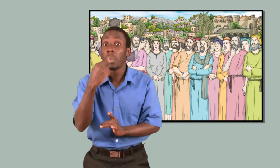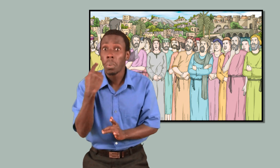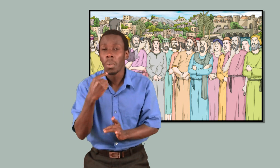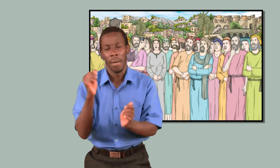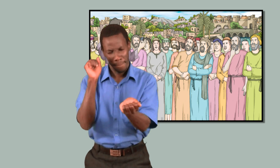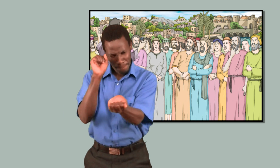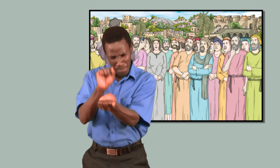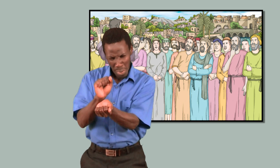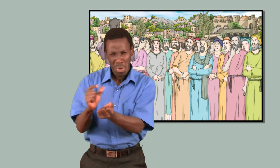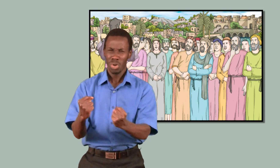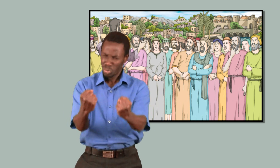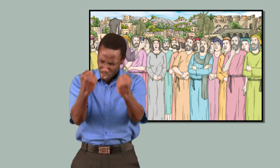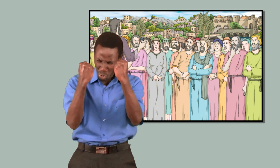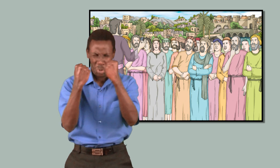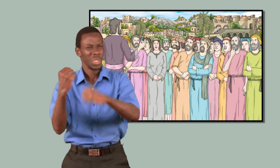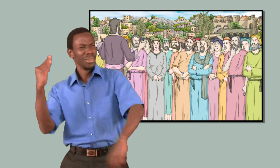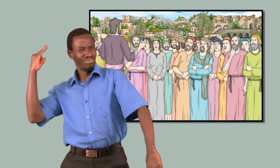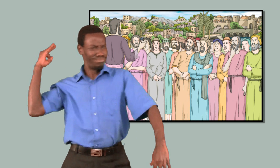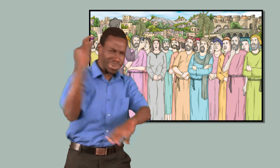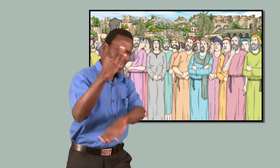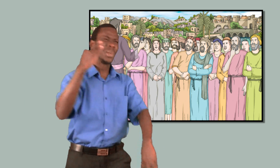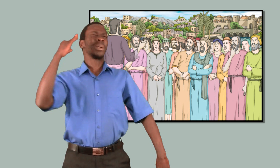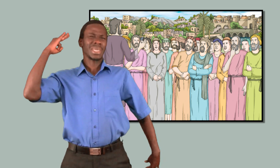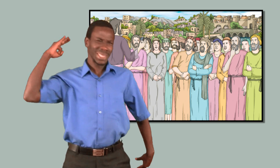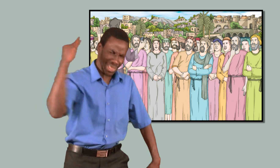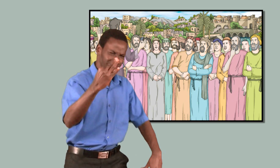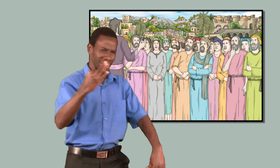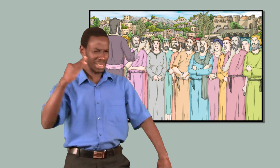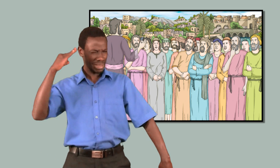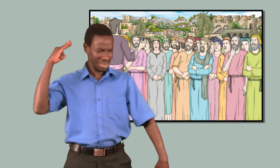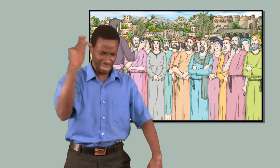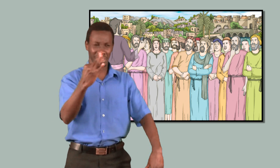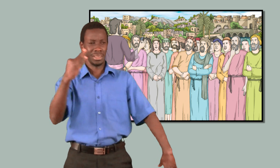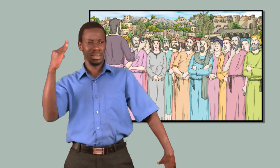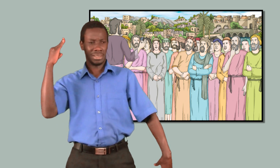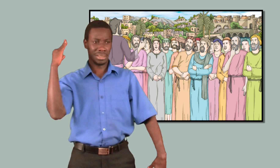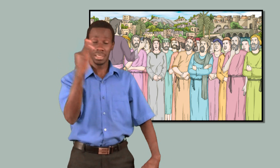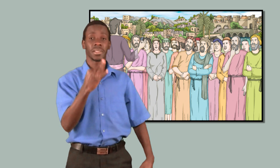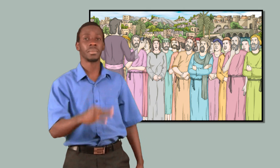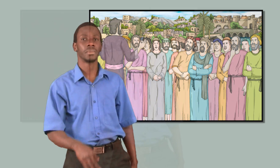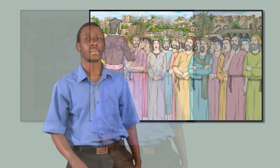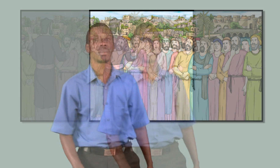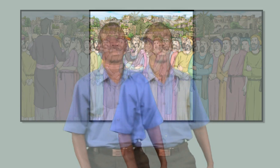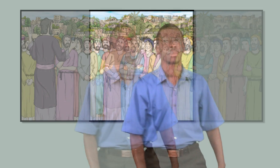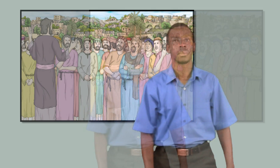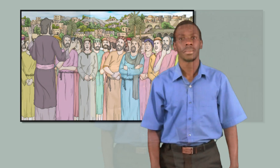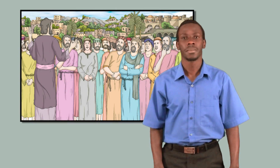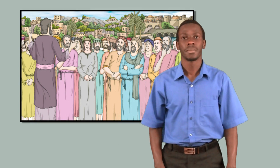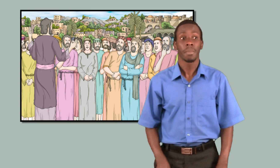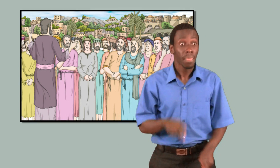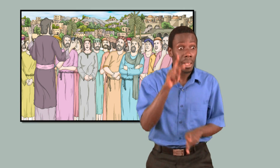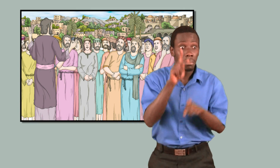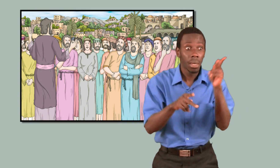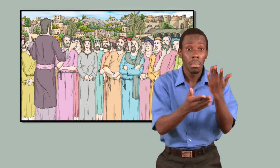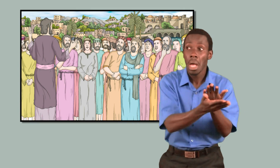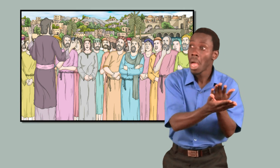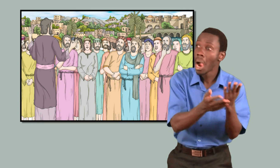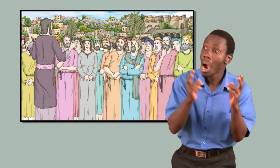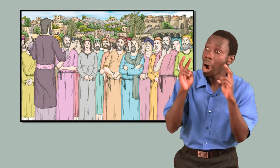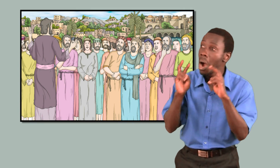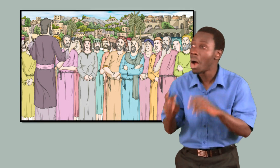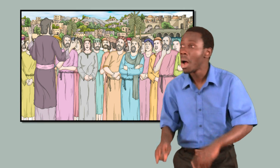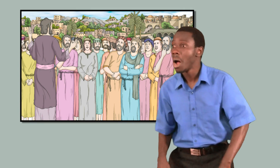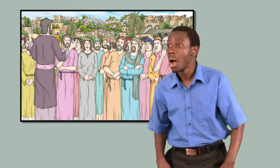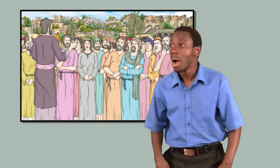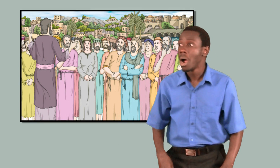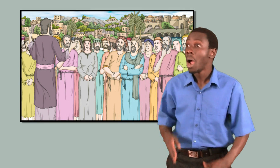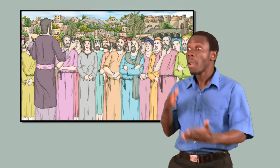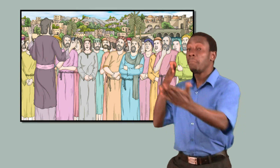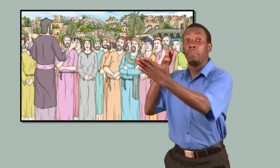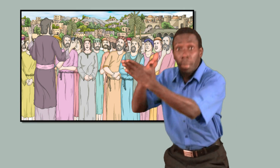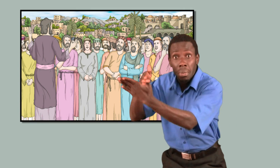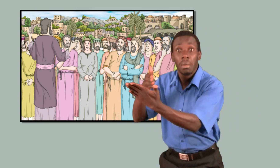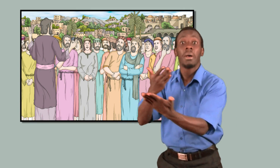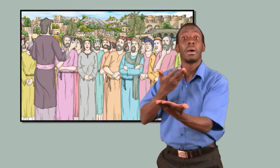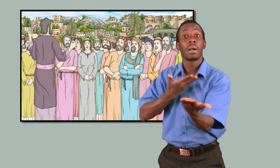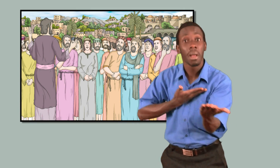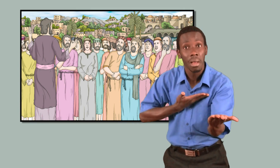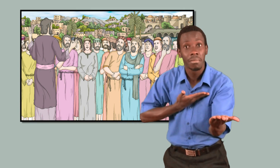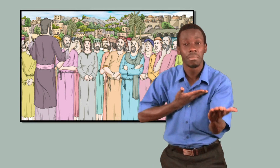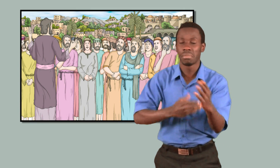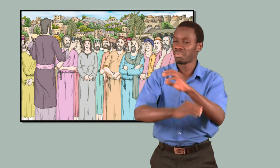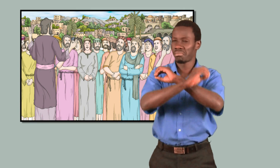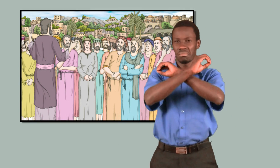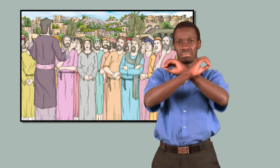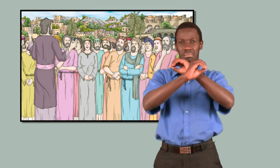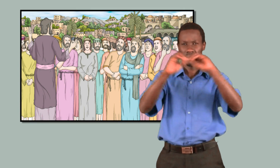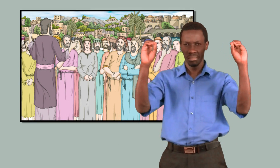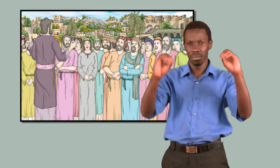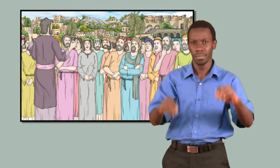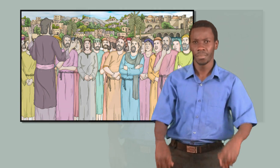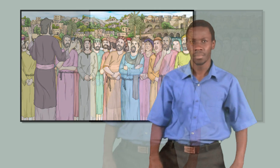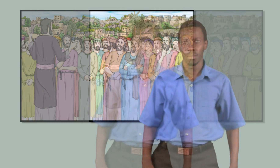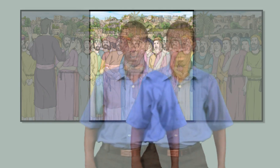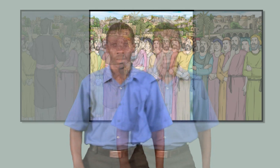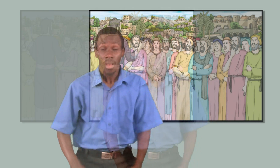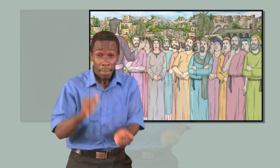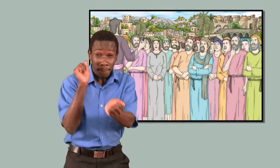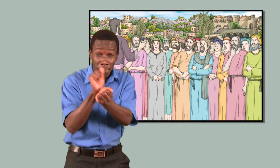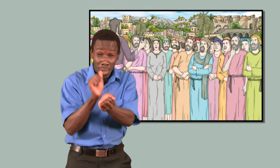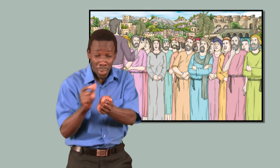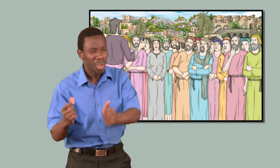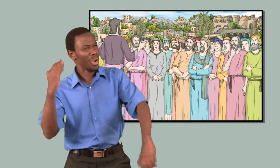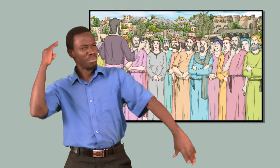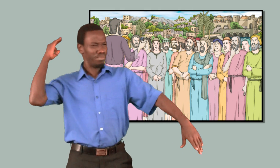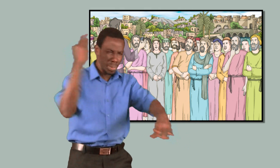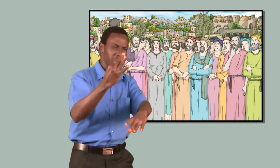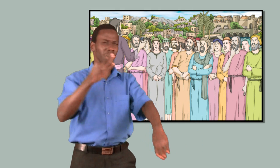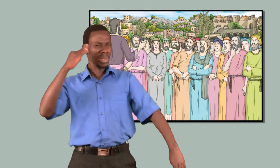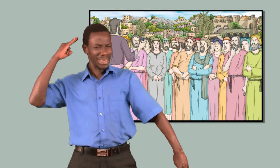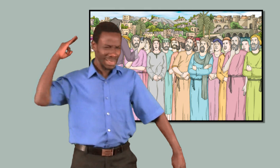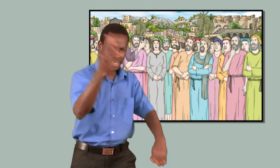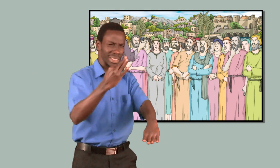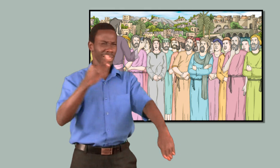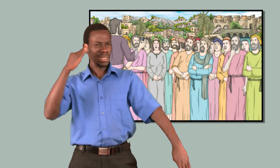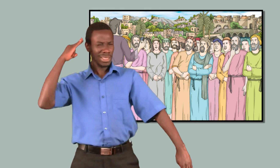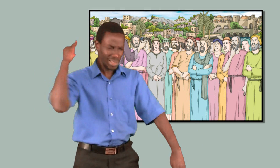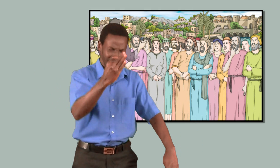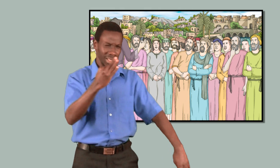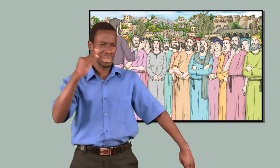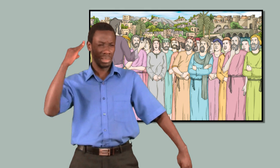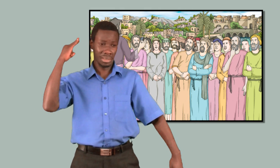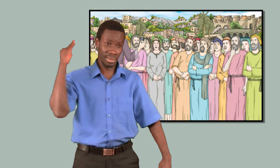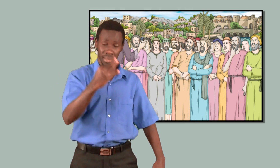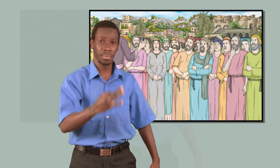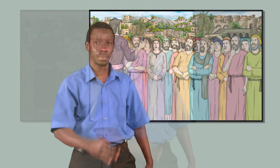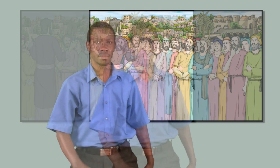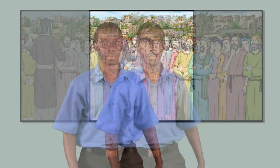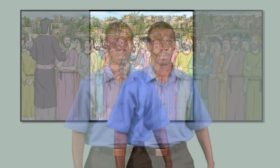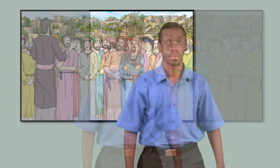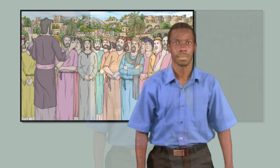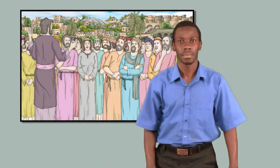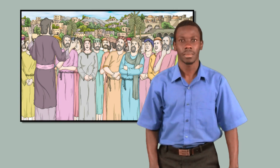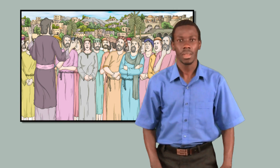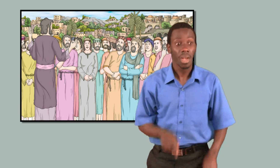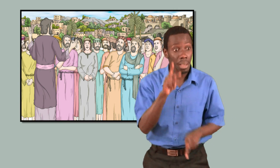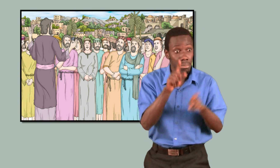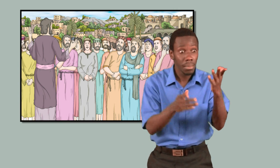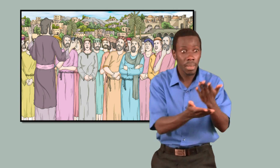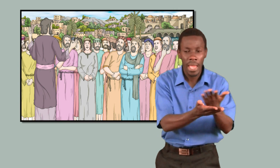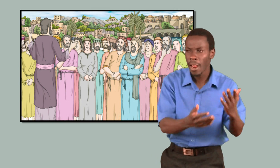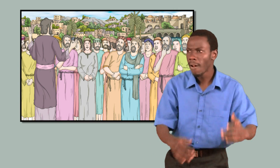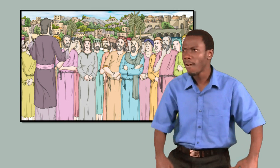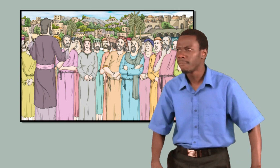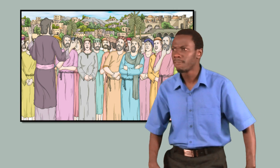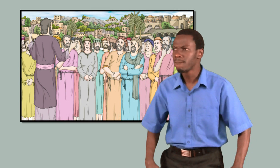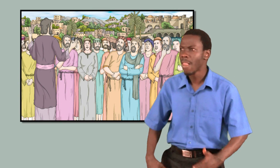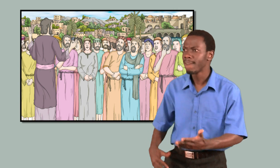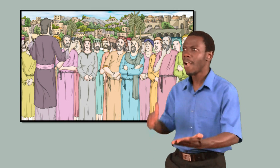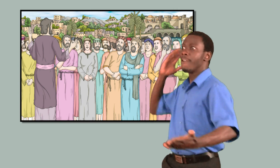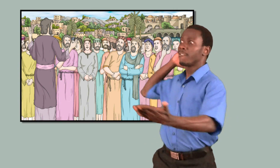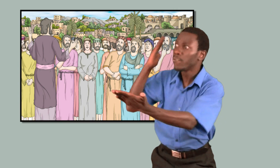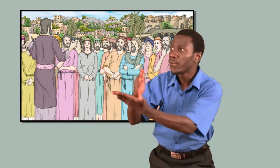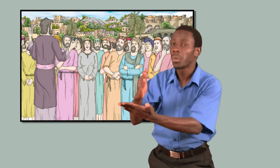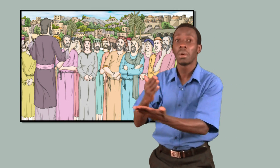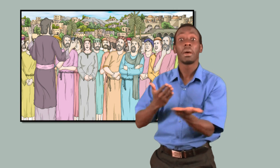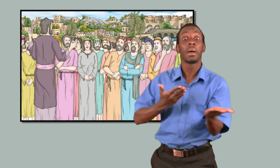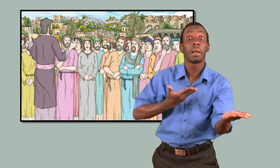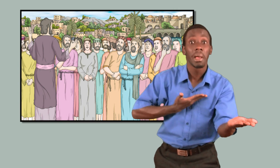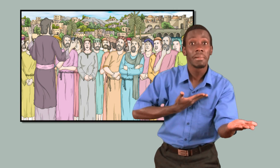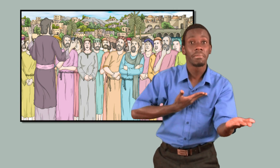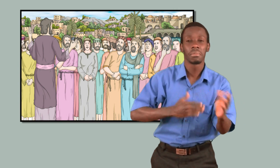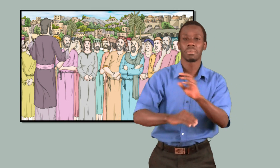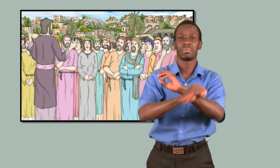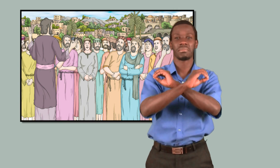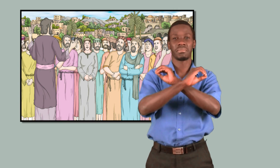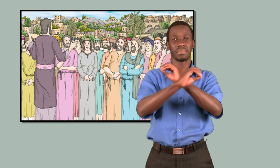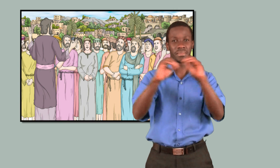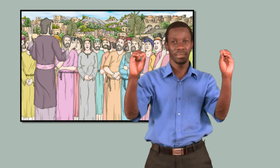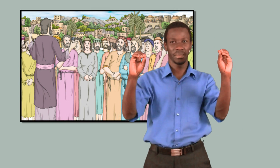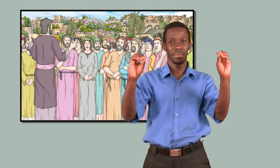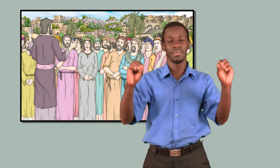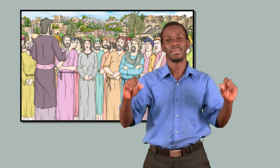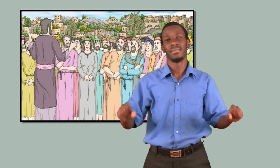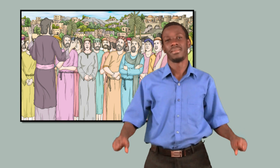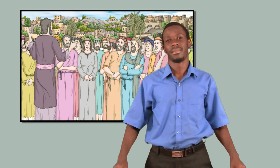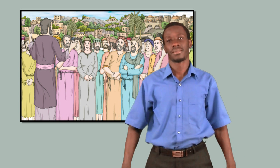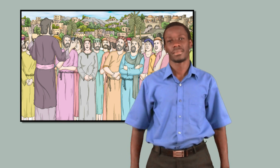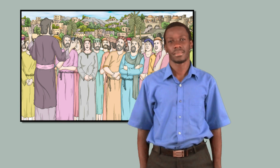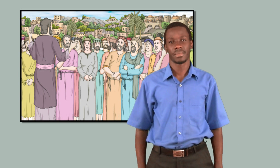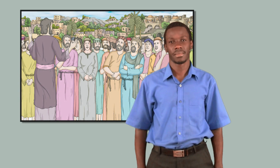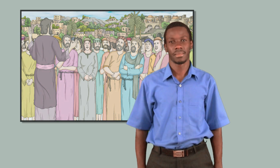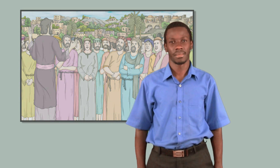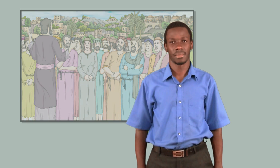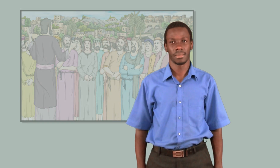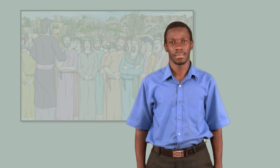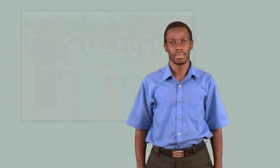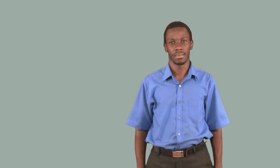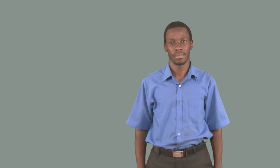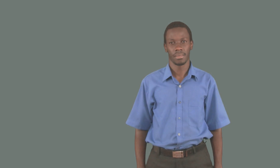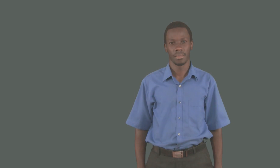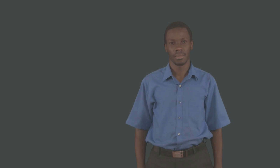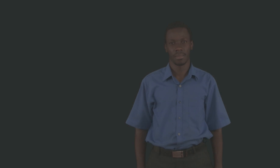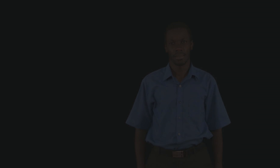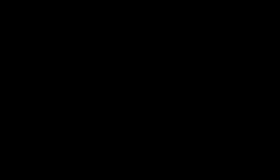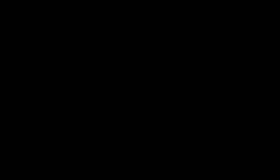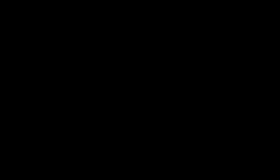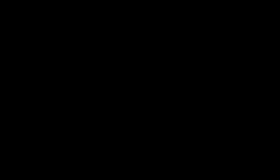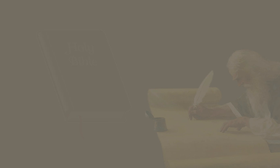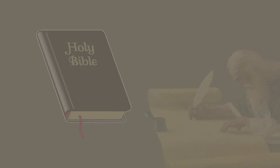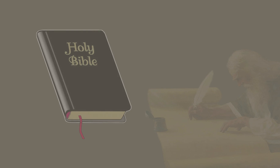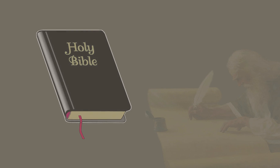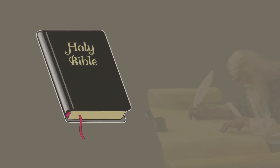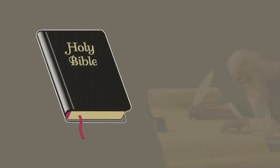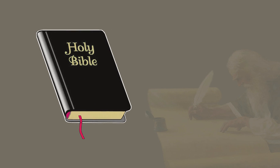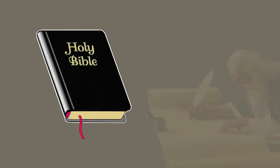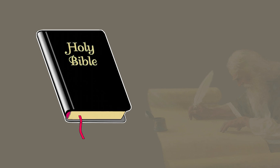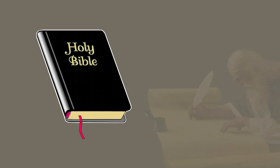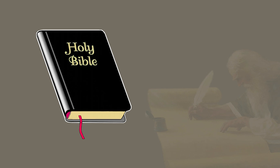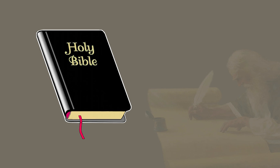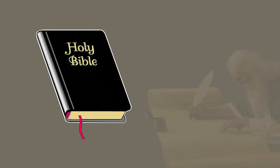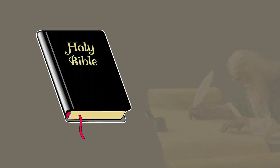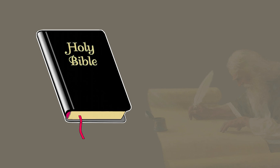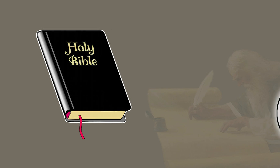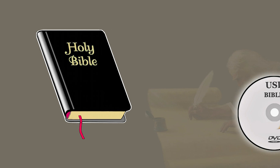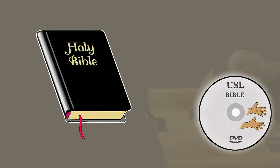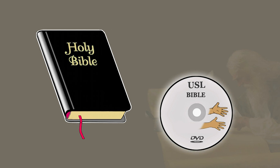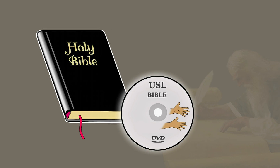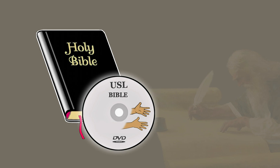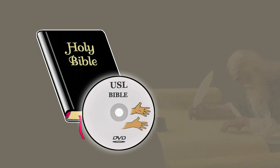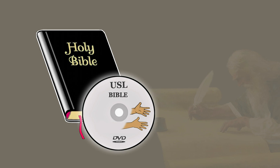Boldly and freely he proclaimed the kingdom of God and taught about the Lord Jesus Christ.